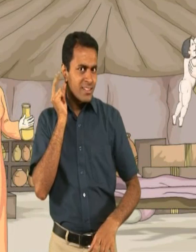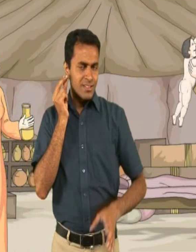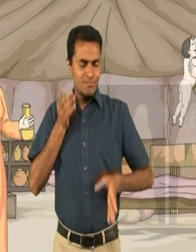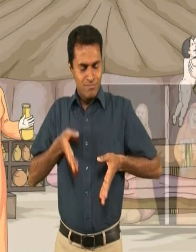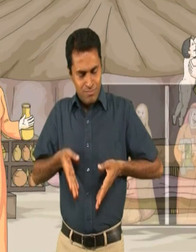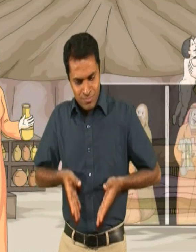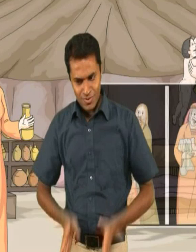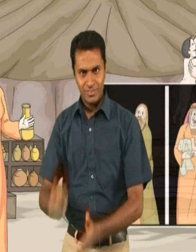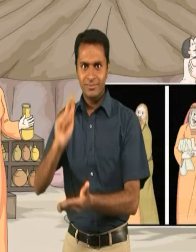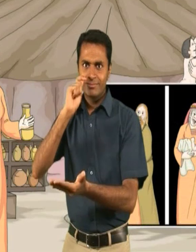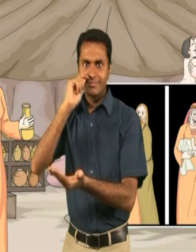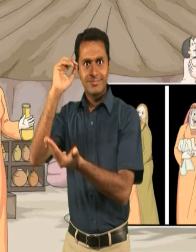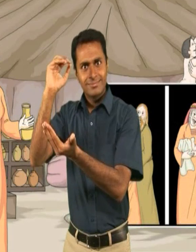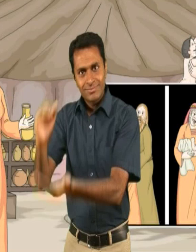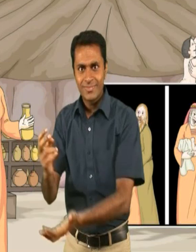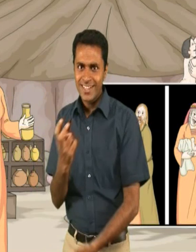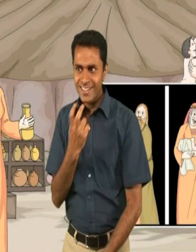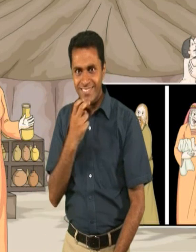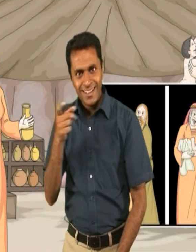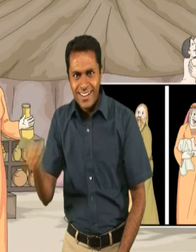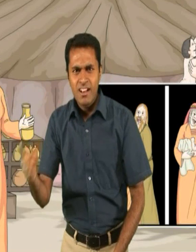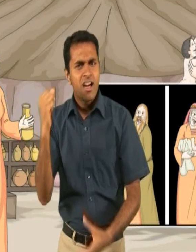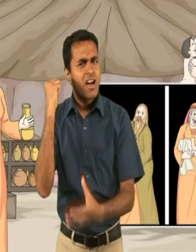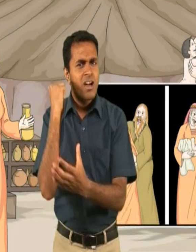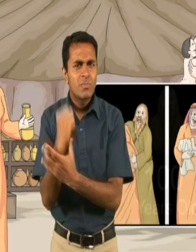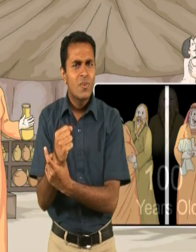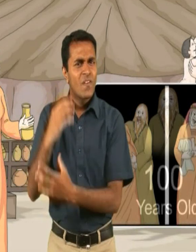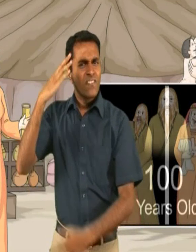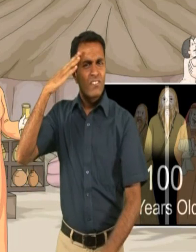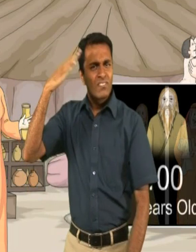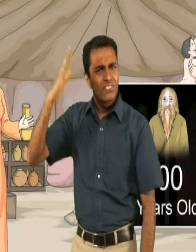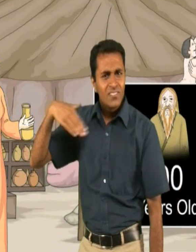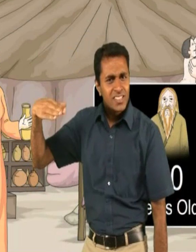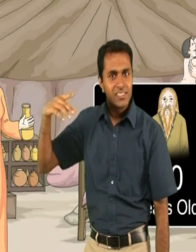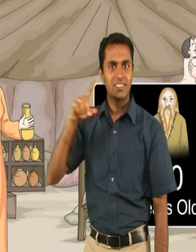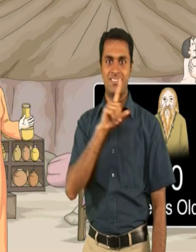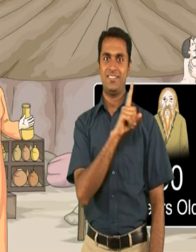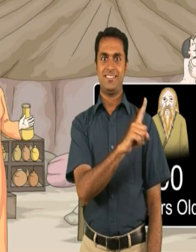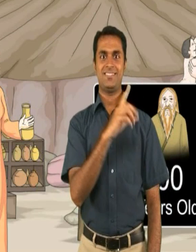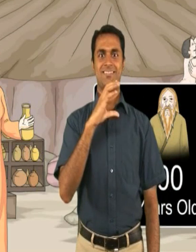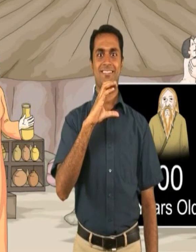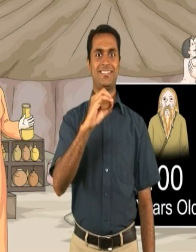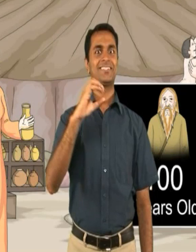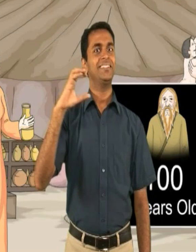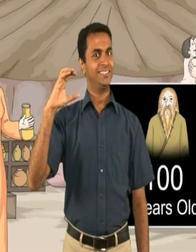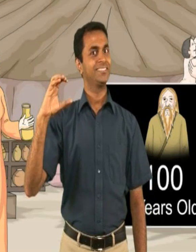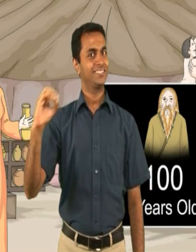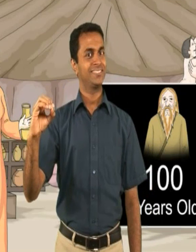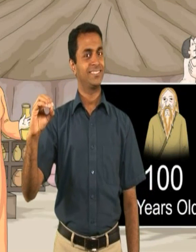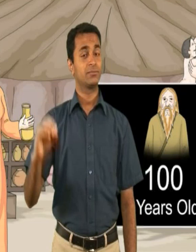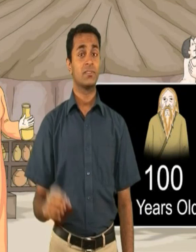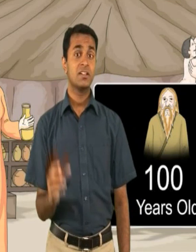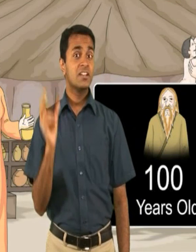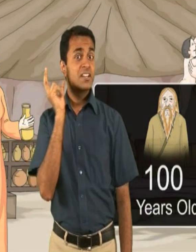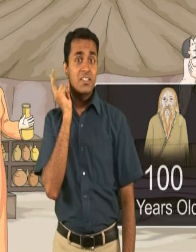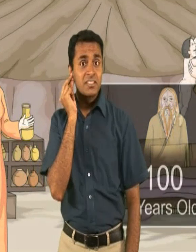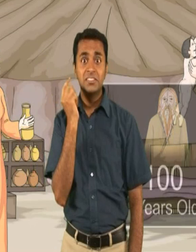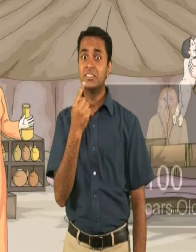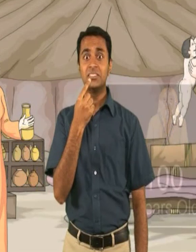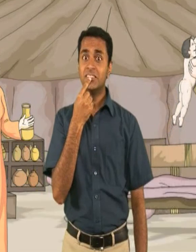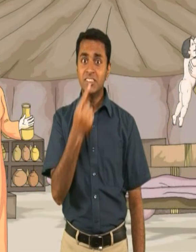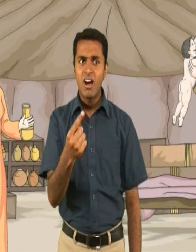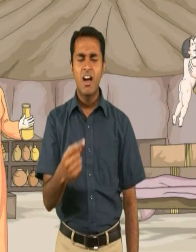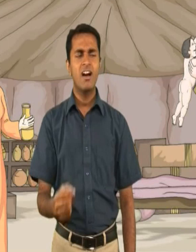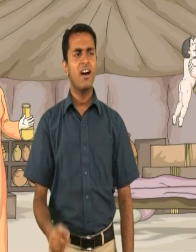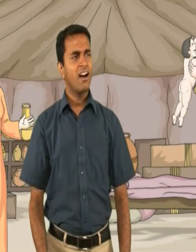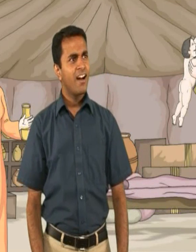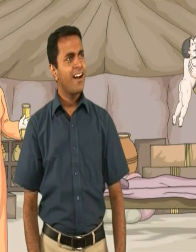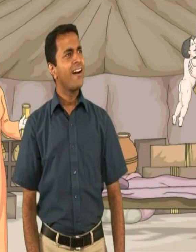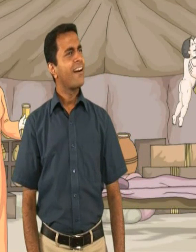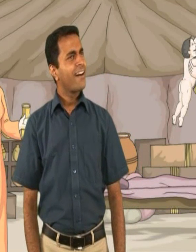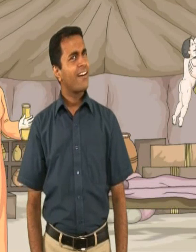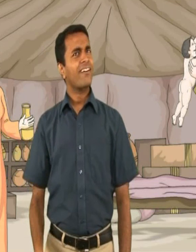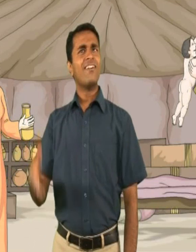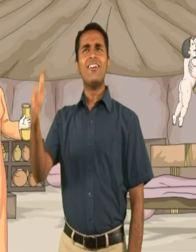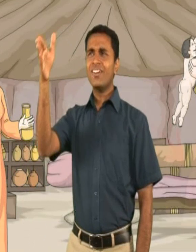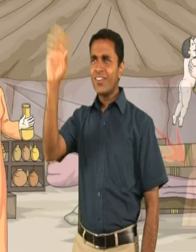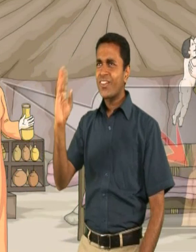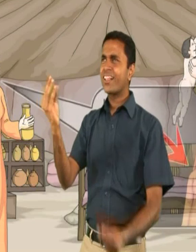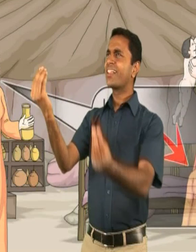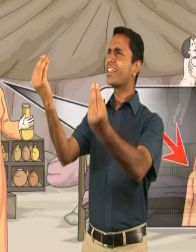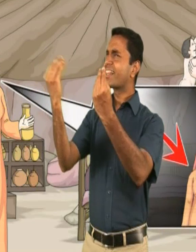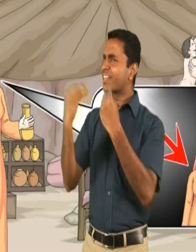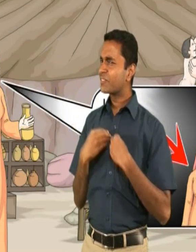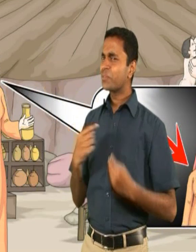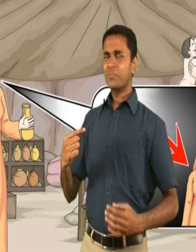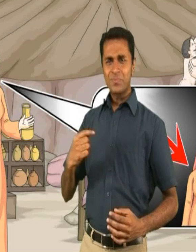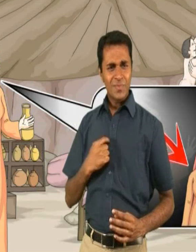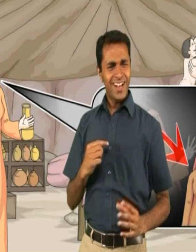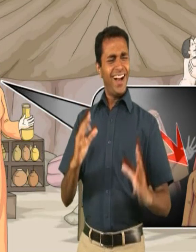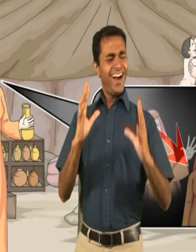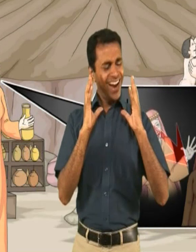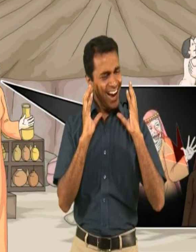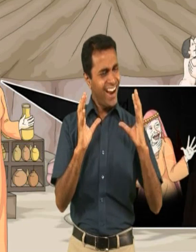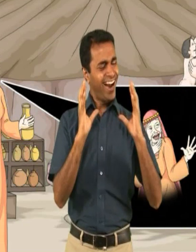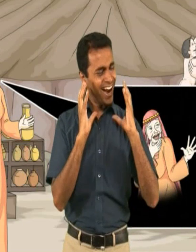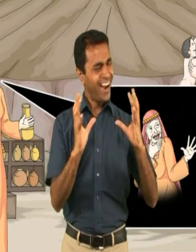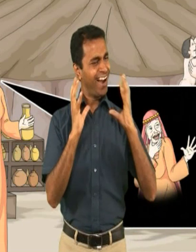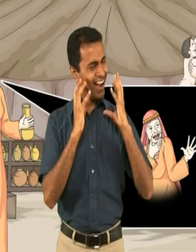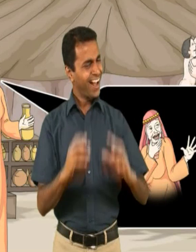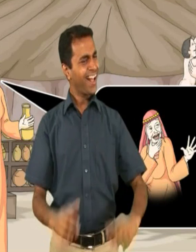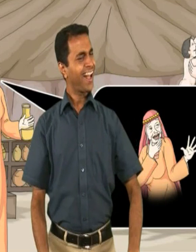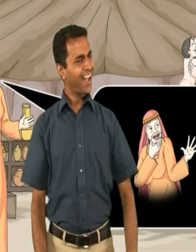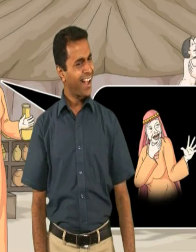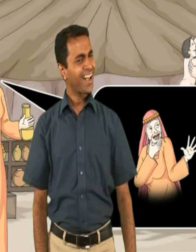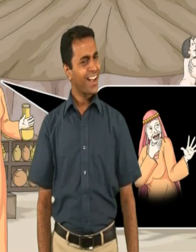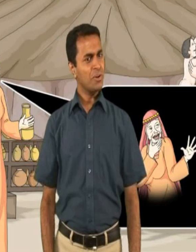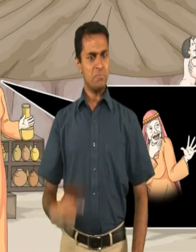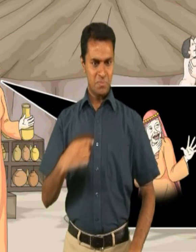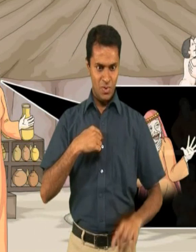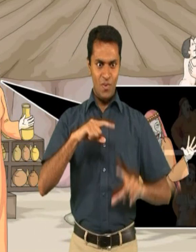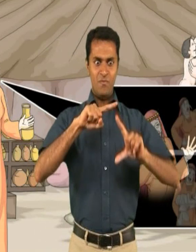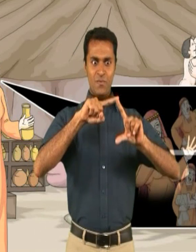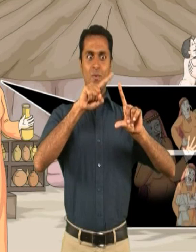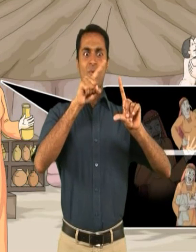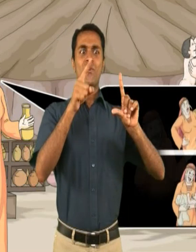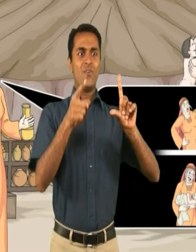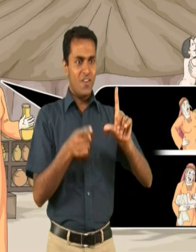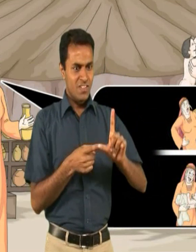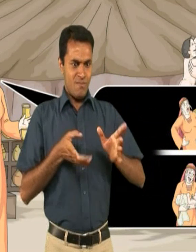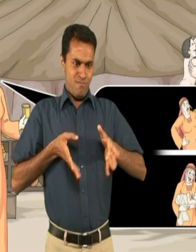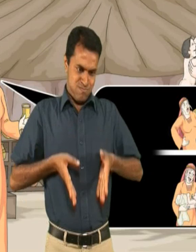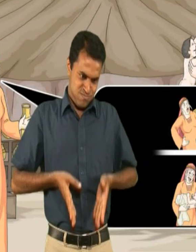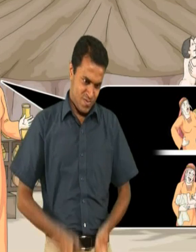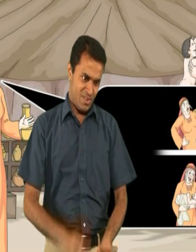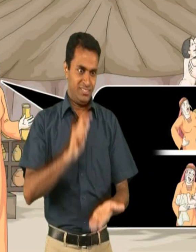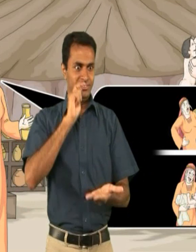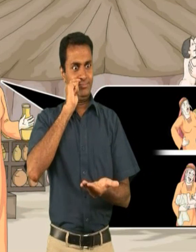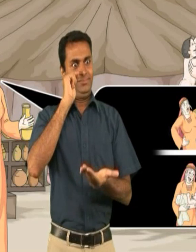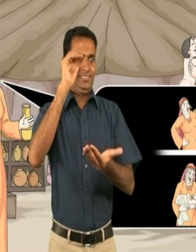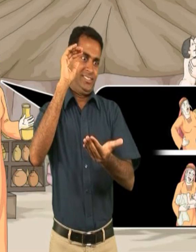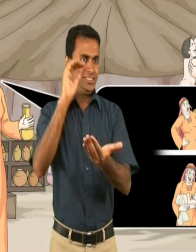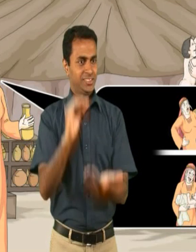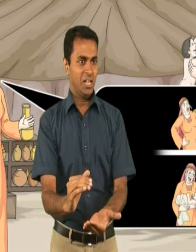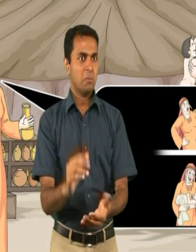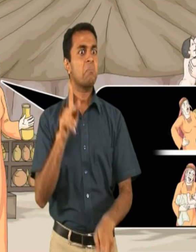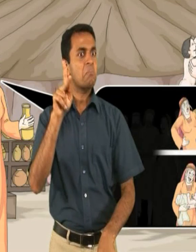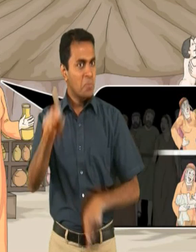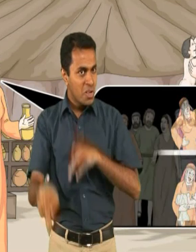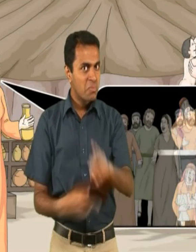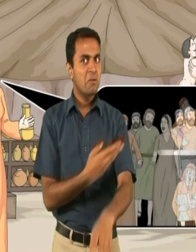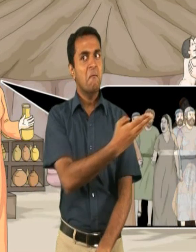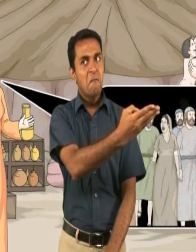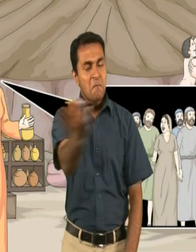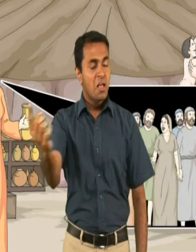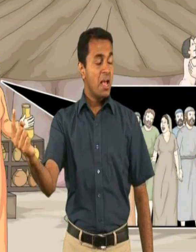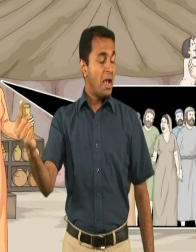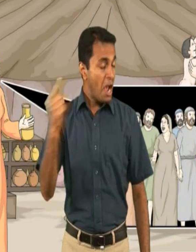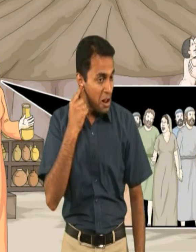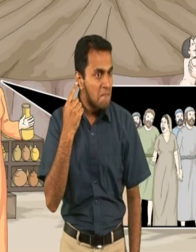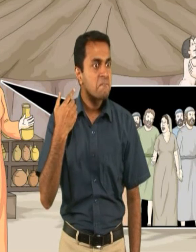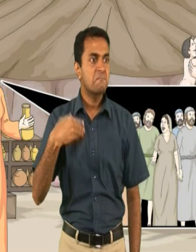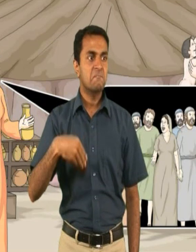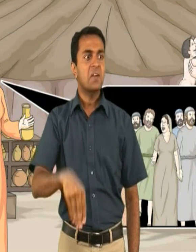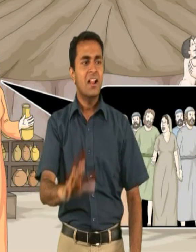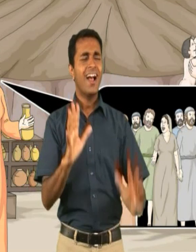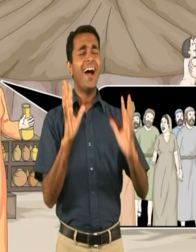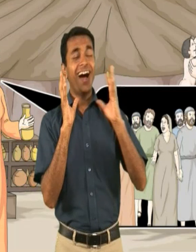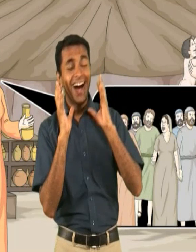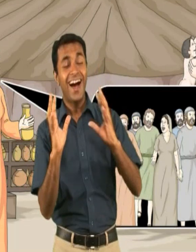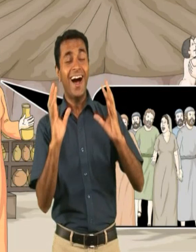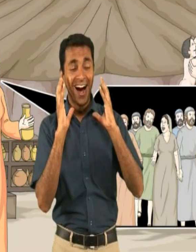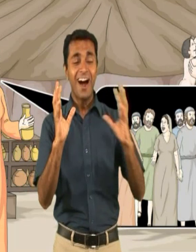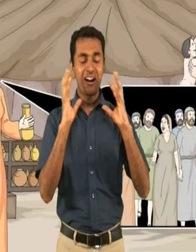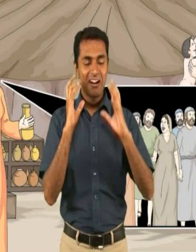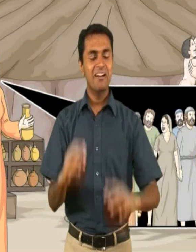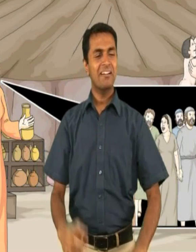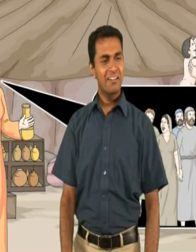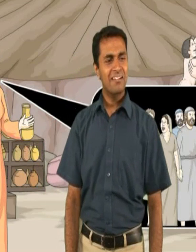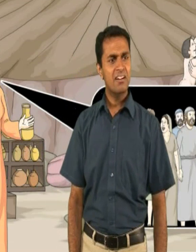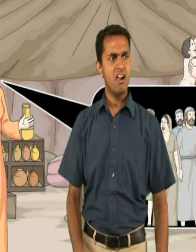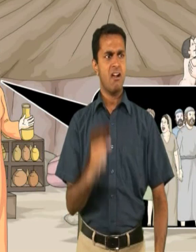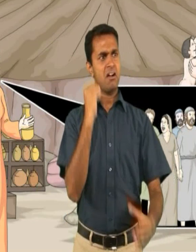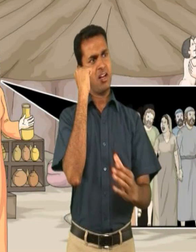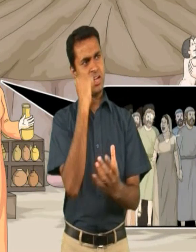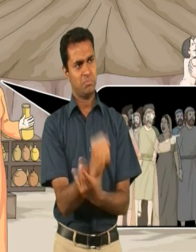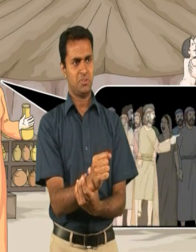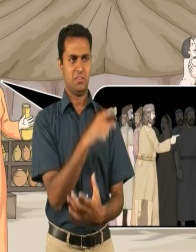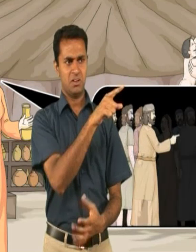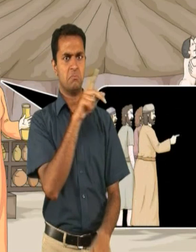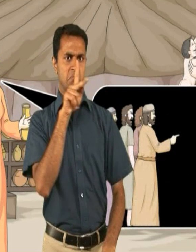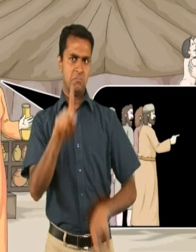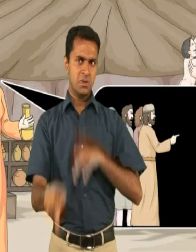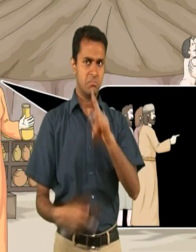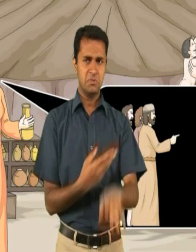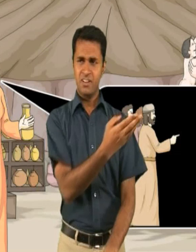Abraham was a hundred years old when his son Isaac was born to him. Then Sarah said, “God has made me laugh, and everyone who hears of this will laugh with me.”